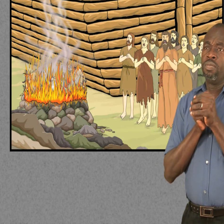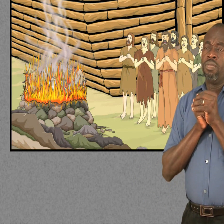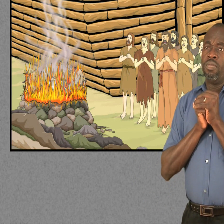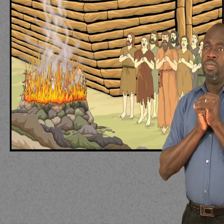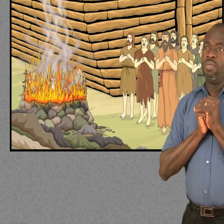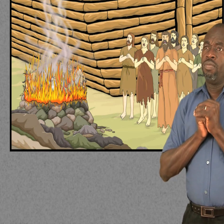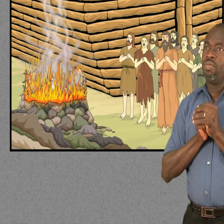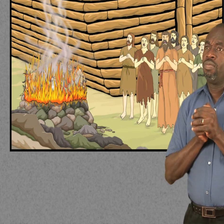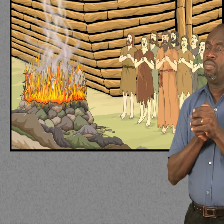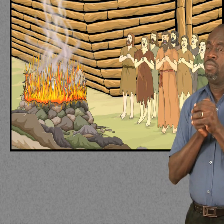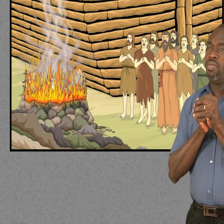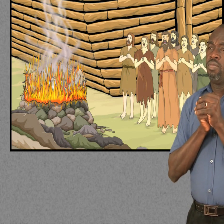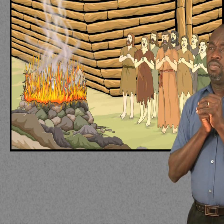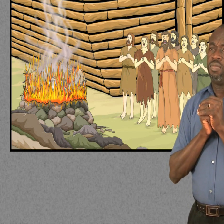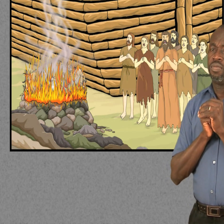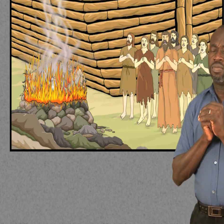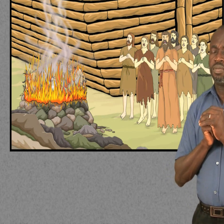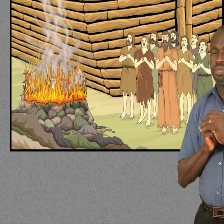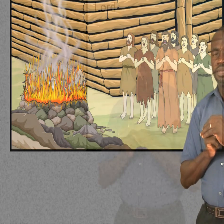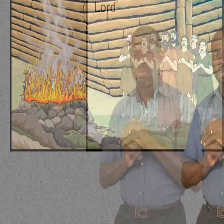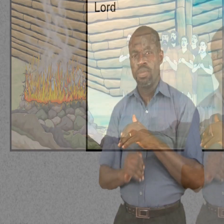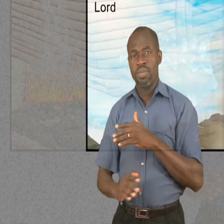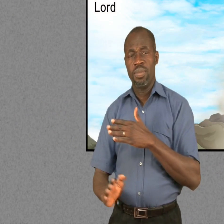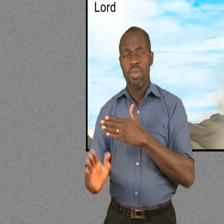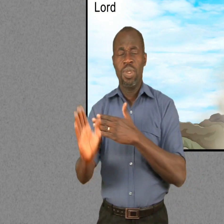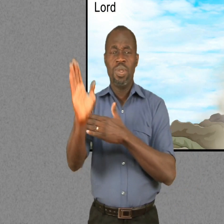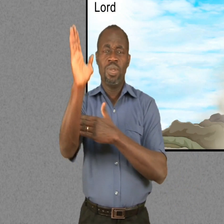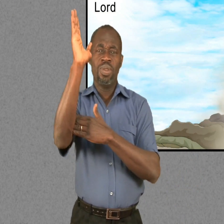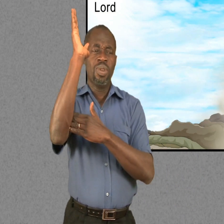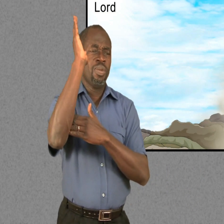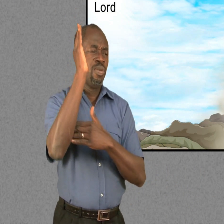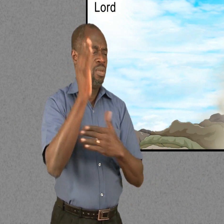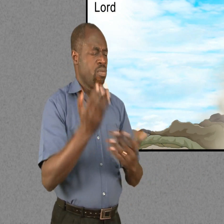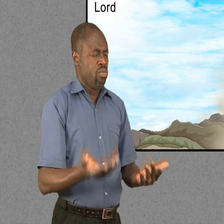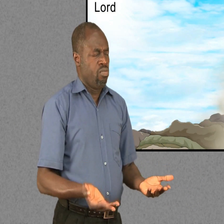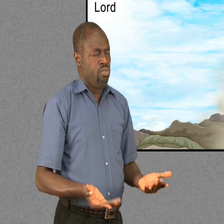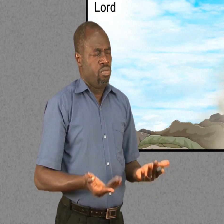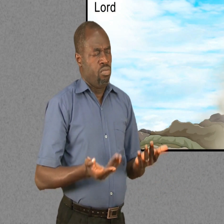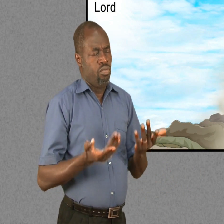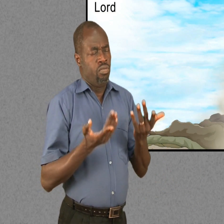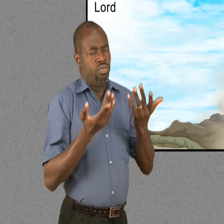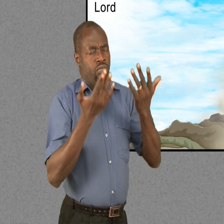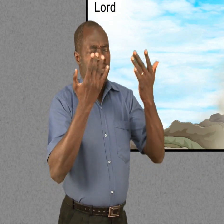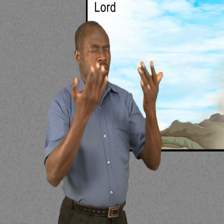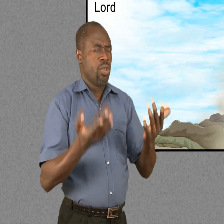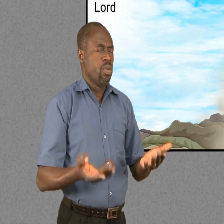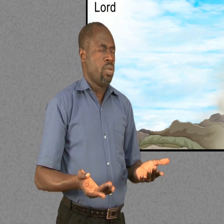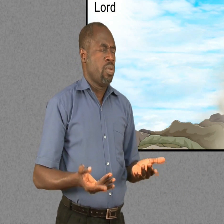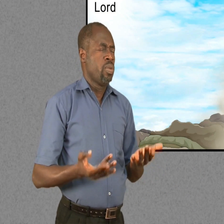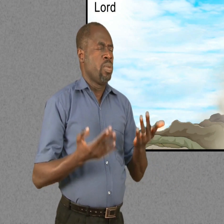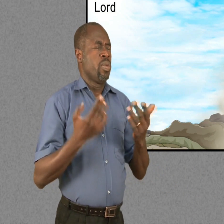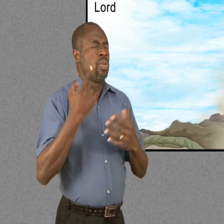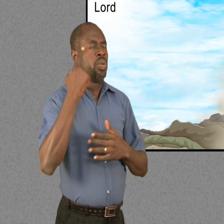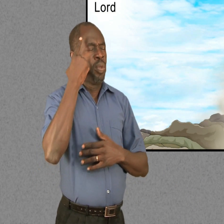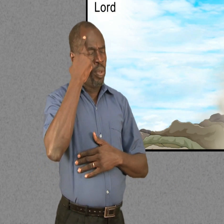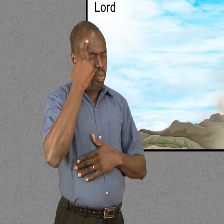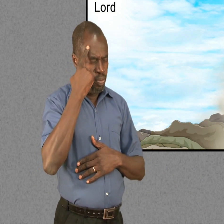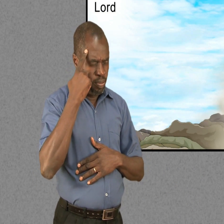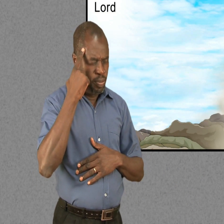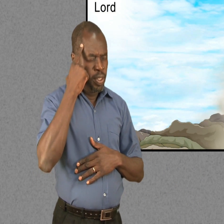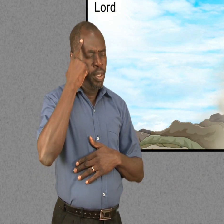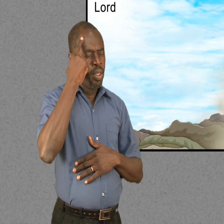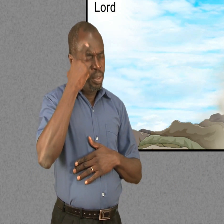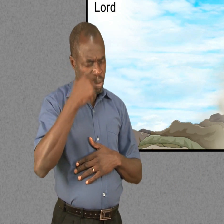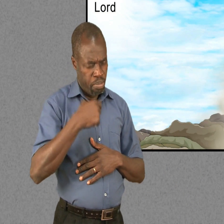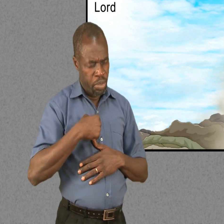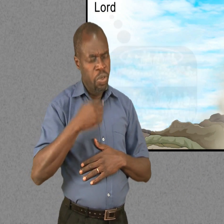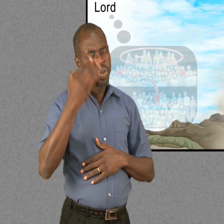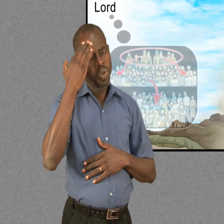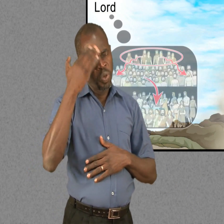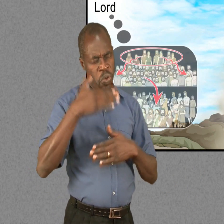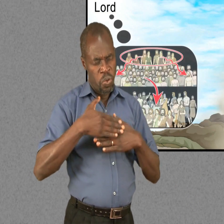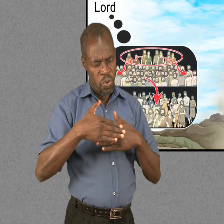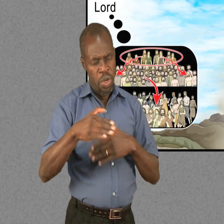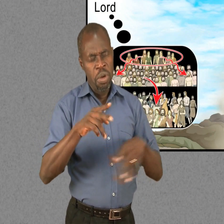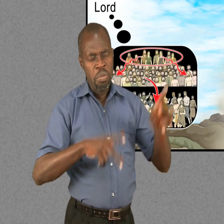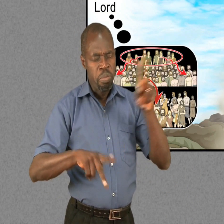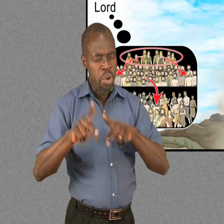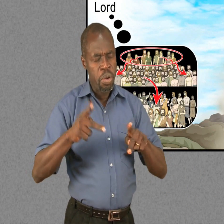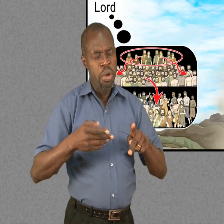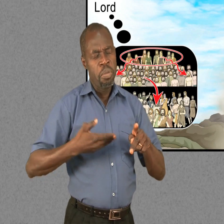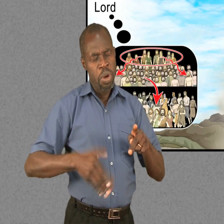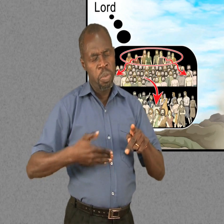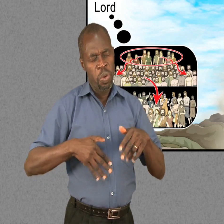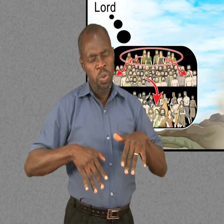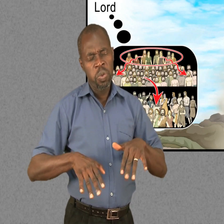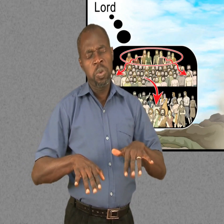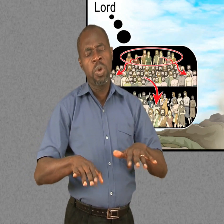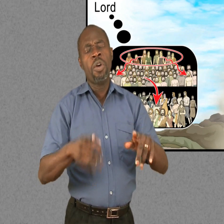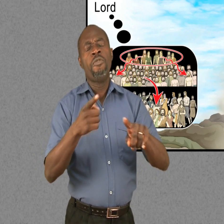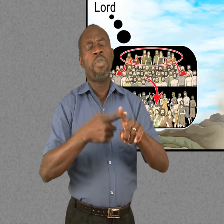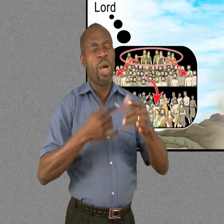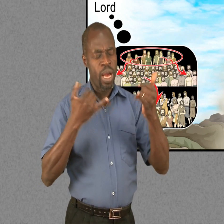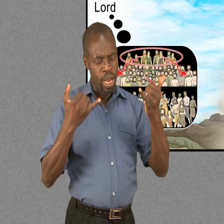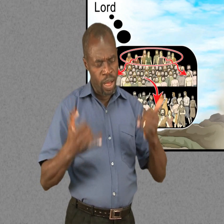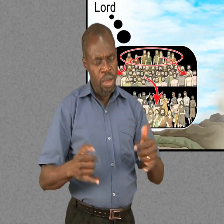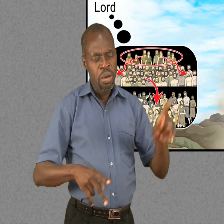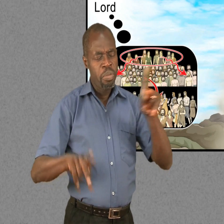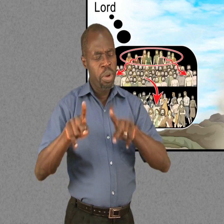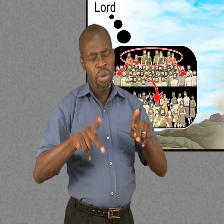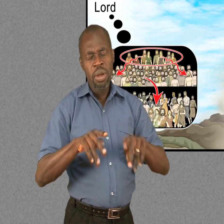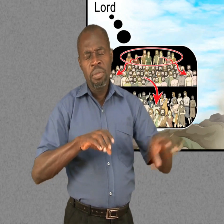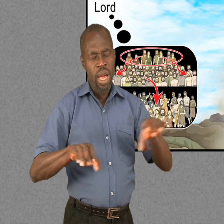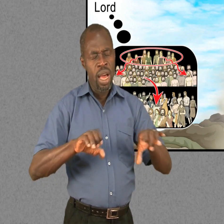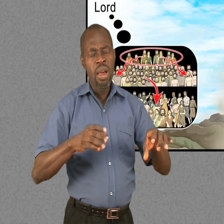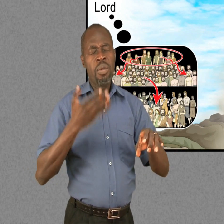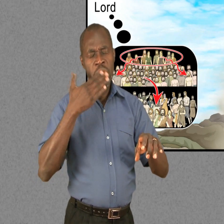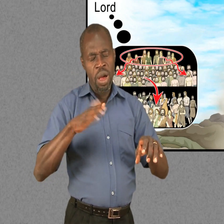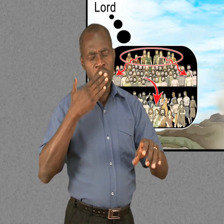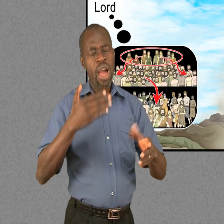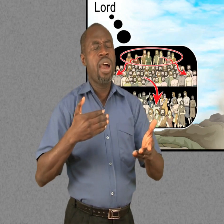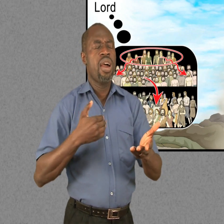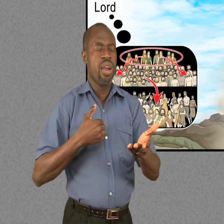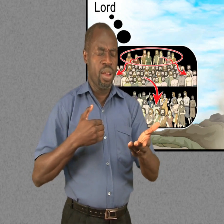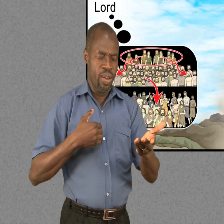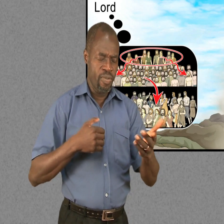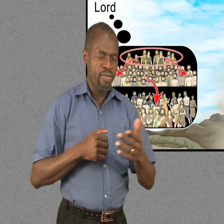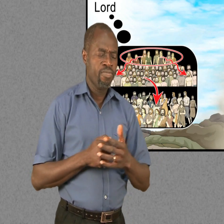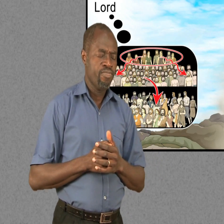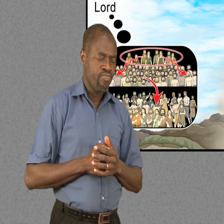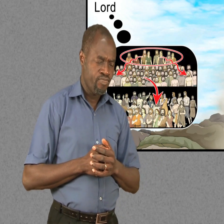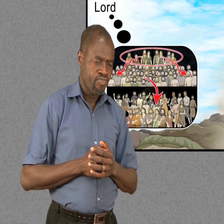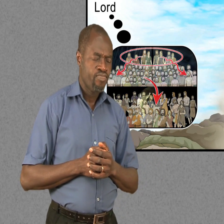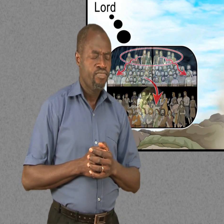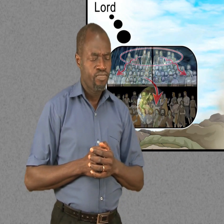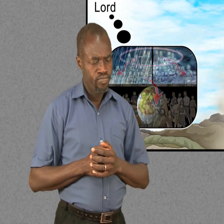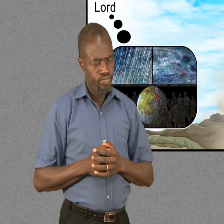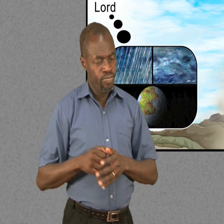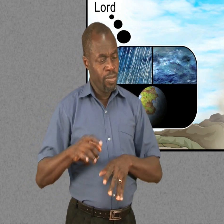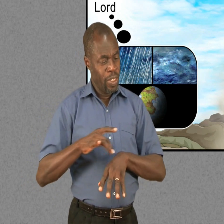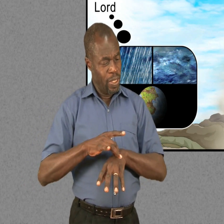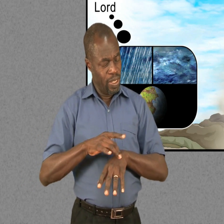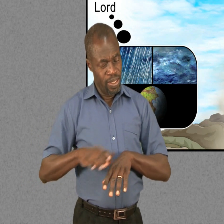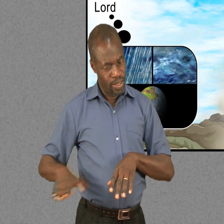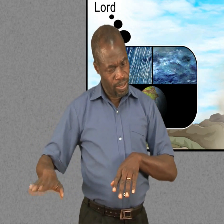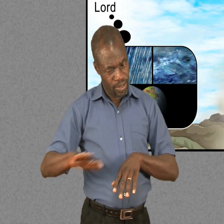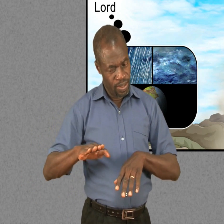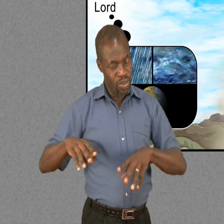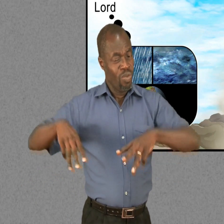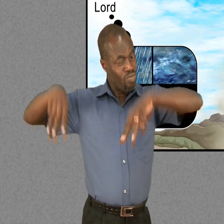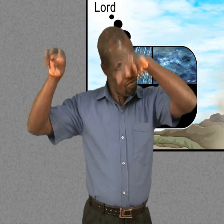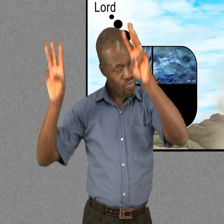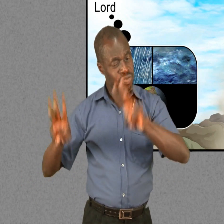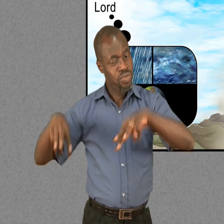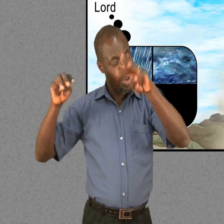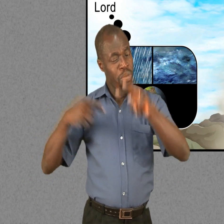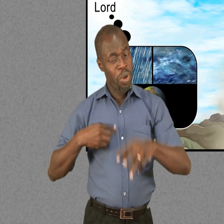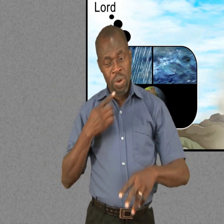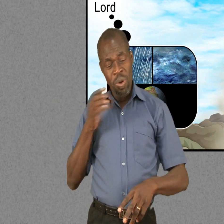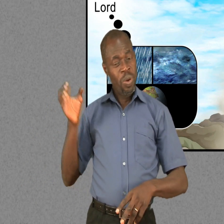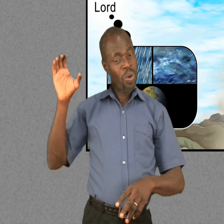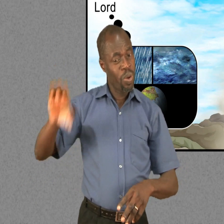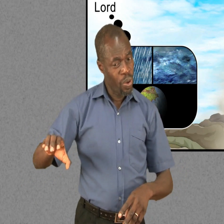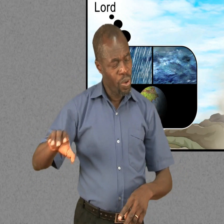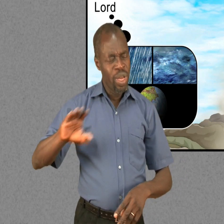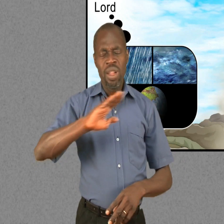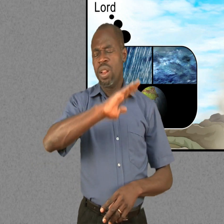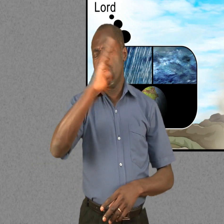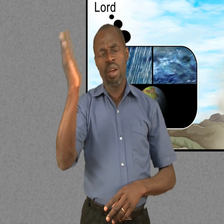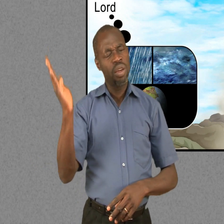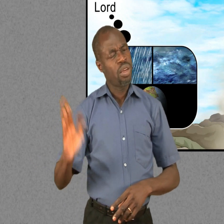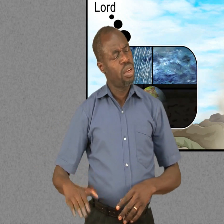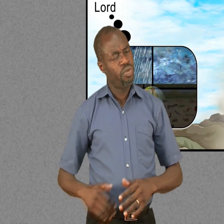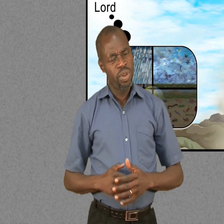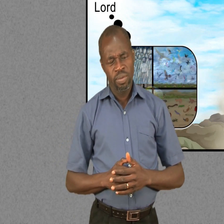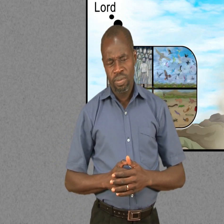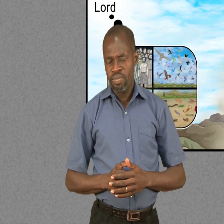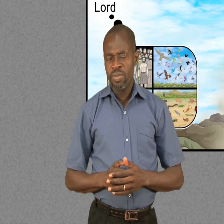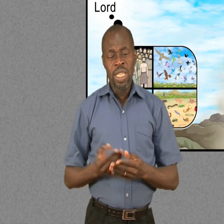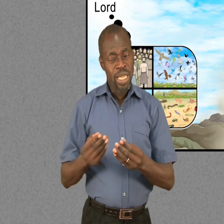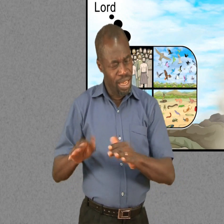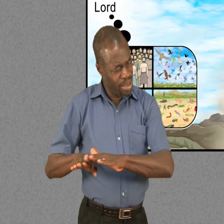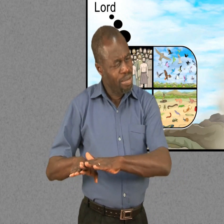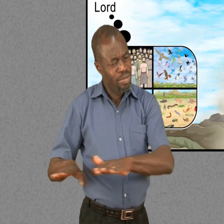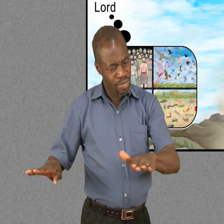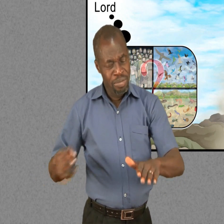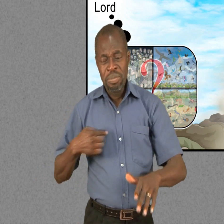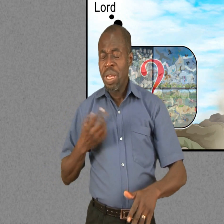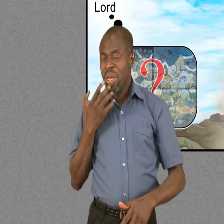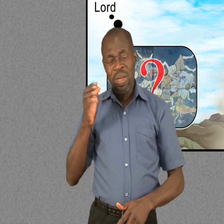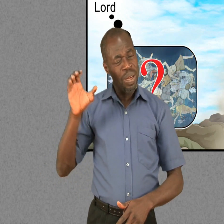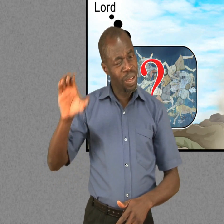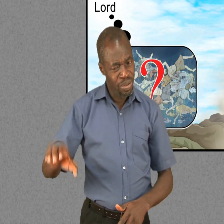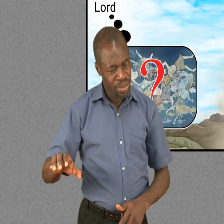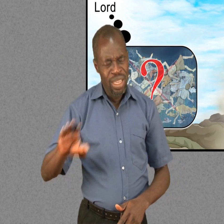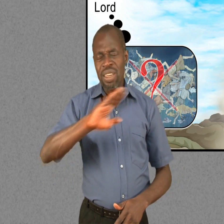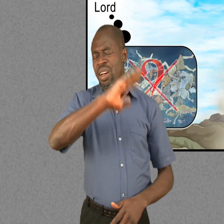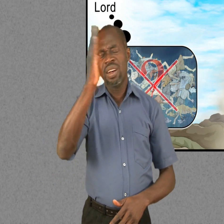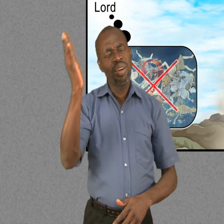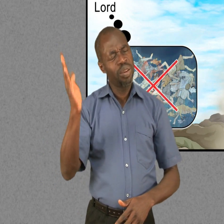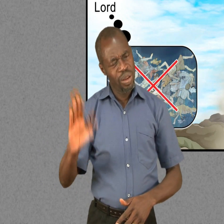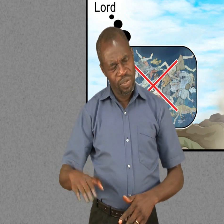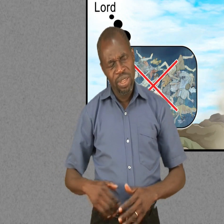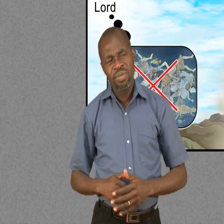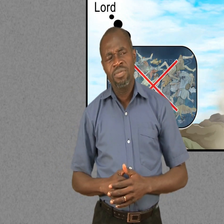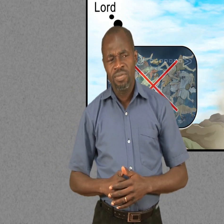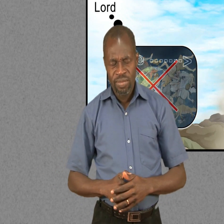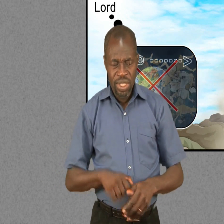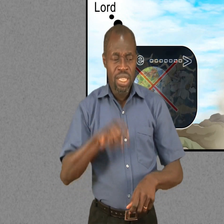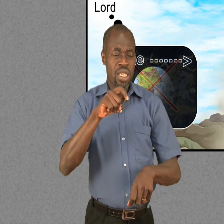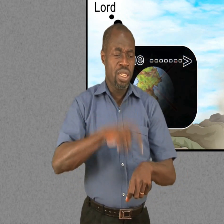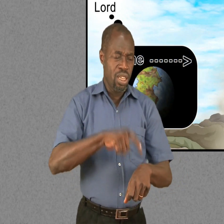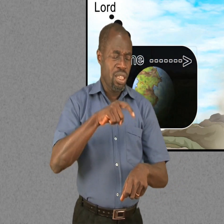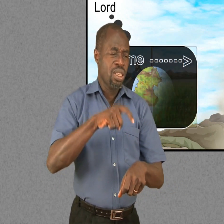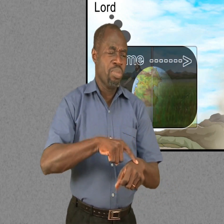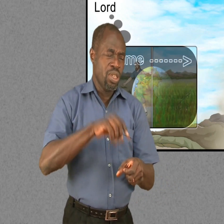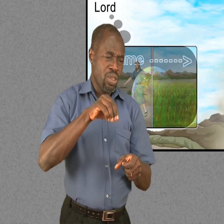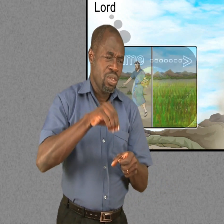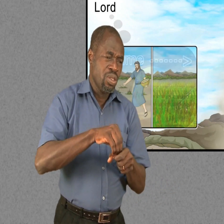When the LORD smelled the pleasing aroma, He said in His heart, “Never again will I curse the ground because of man, even though every inclination of his heart is evil from his youth. And never again will I destroy all living creatures as I have done.